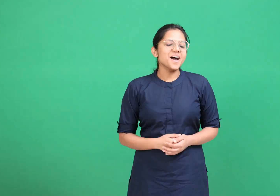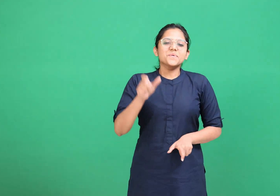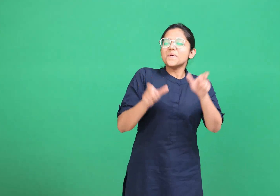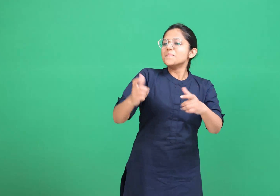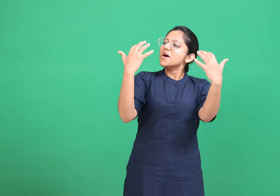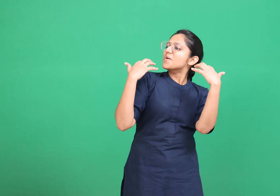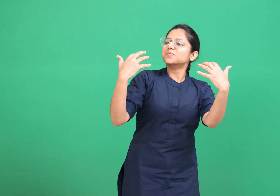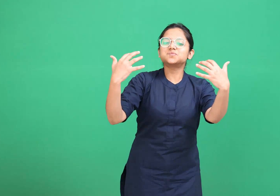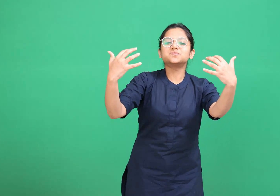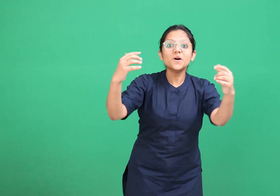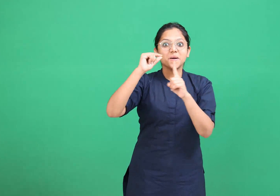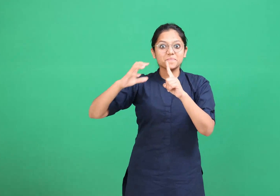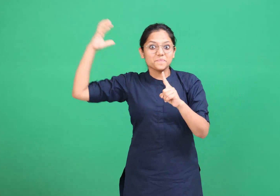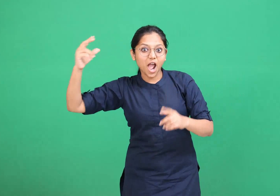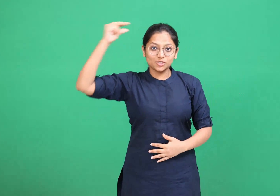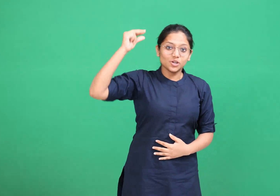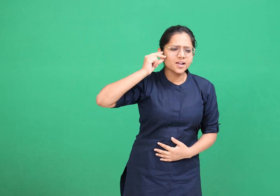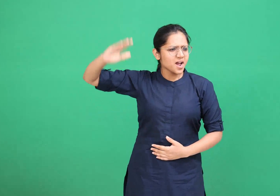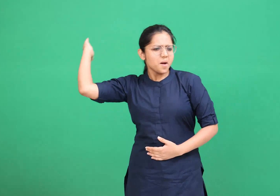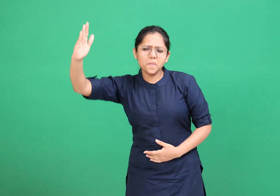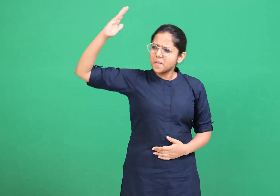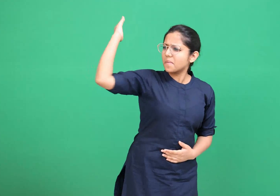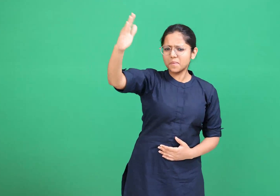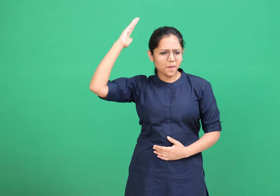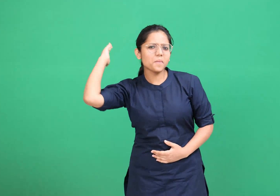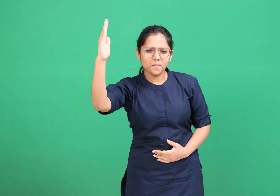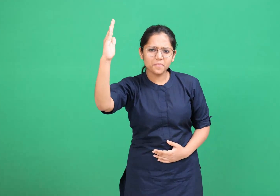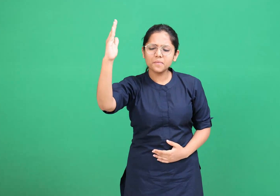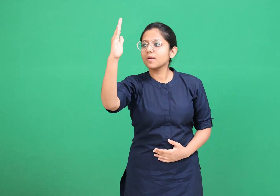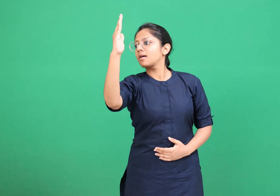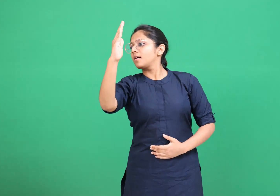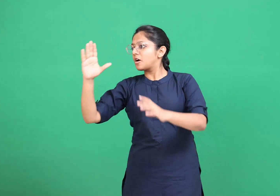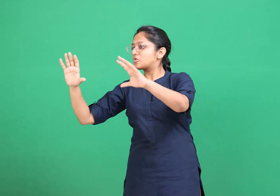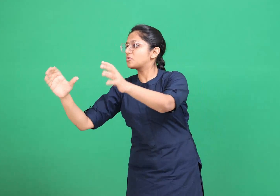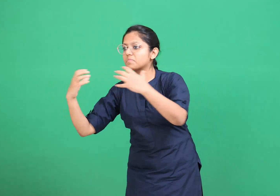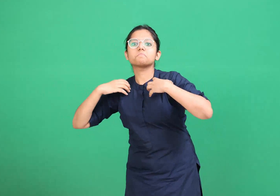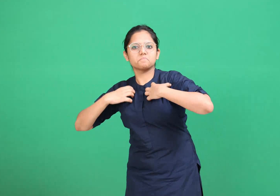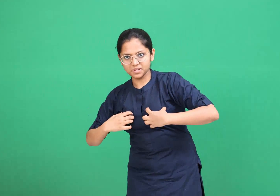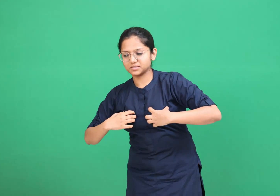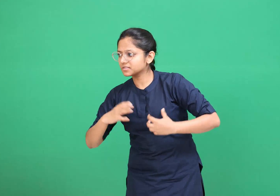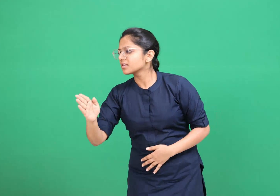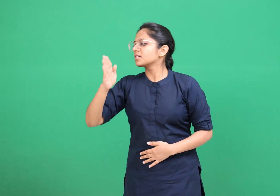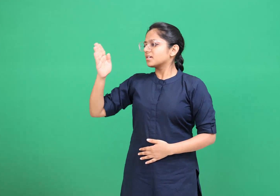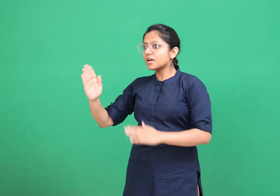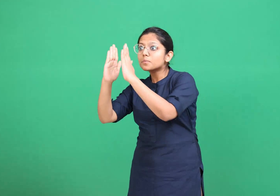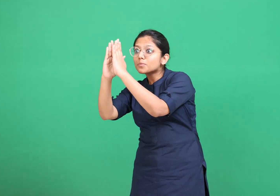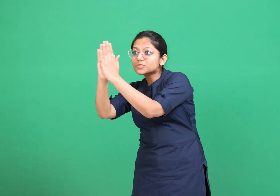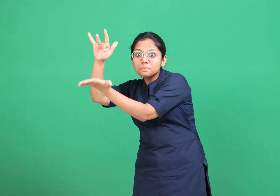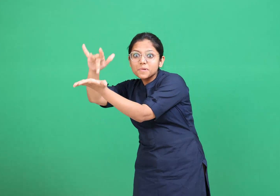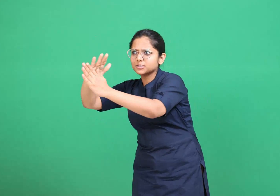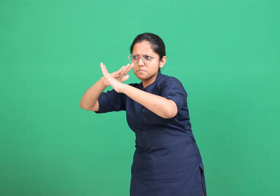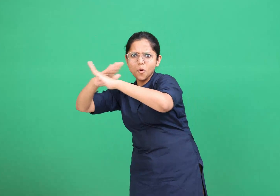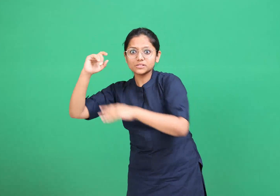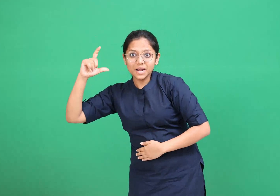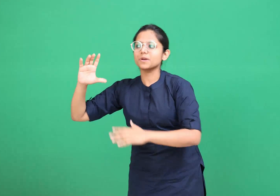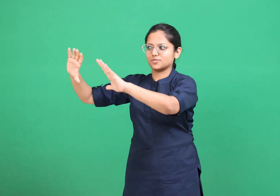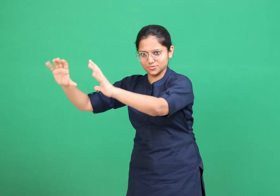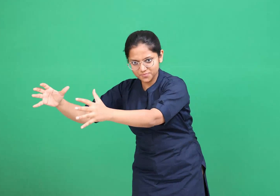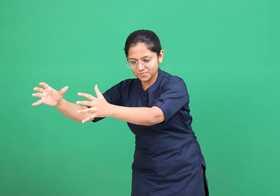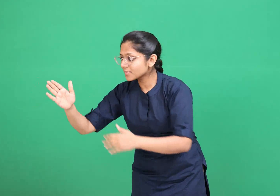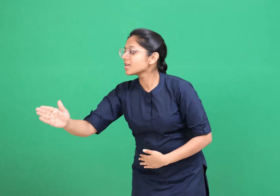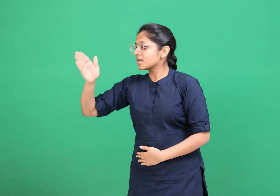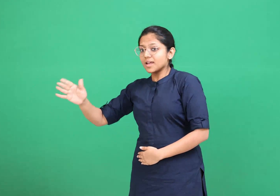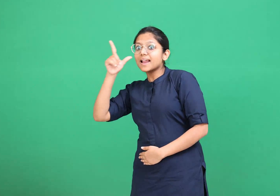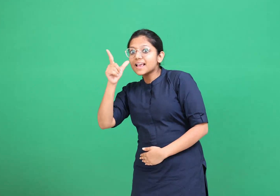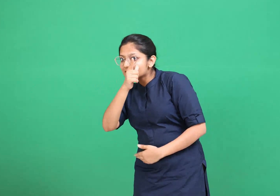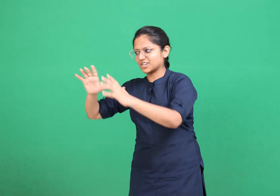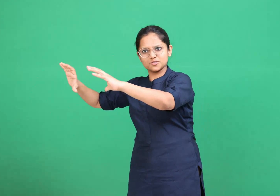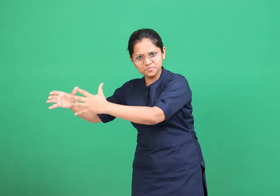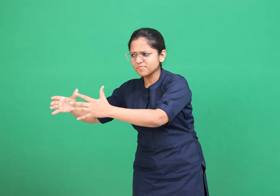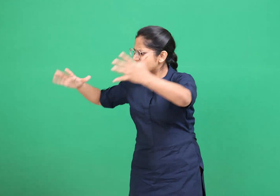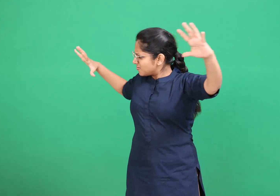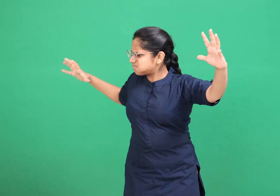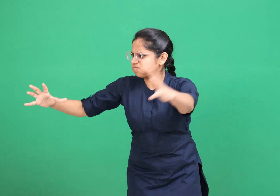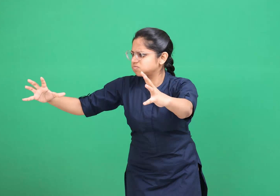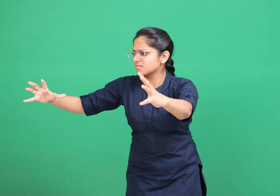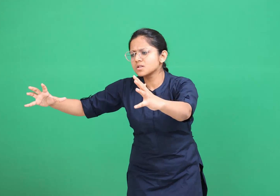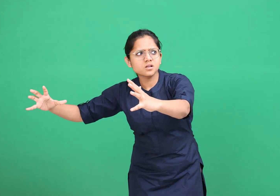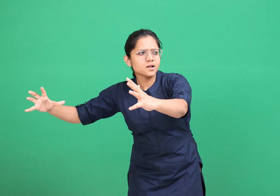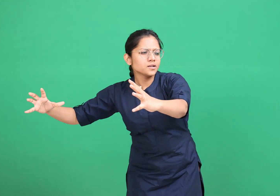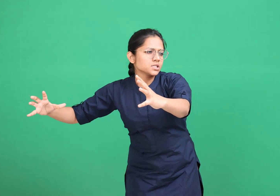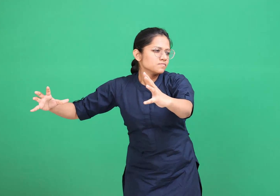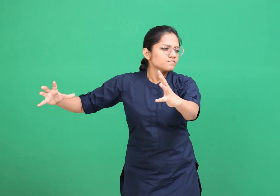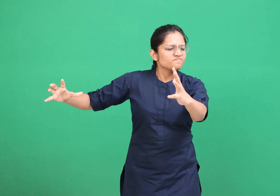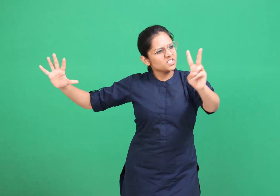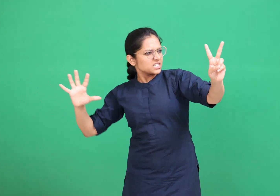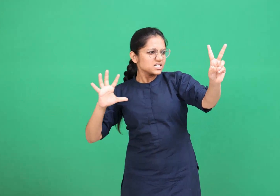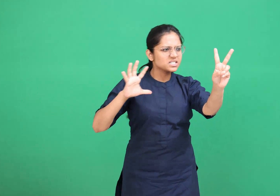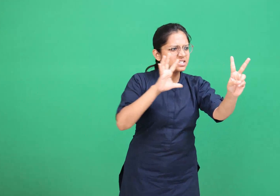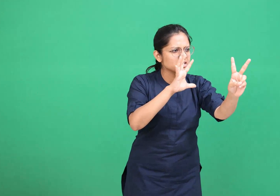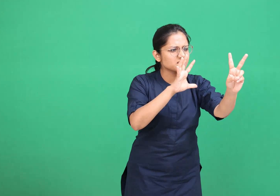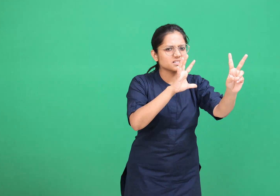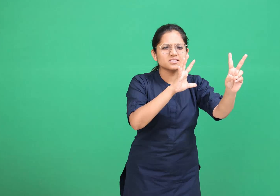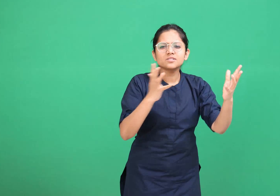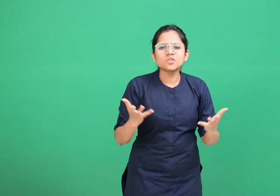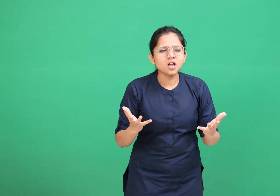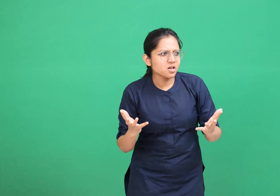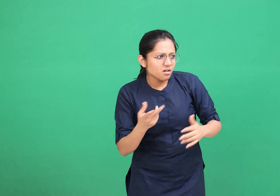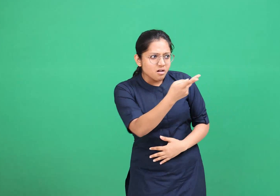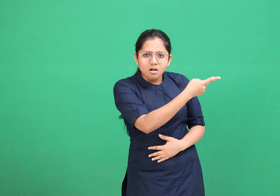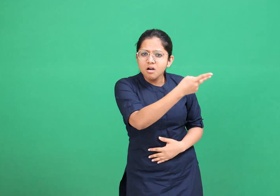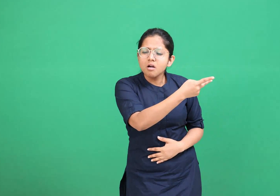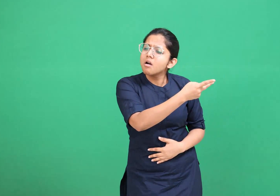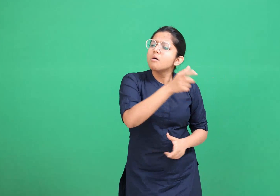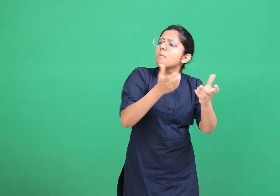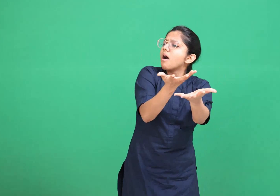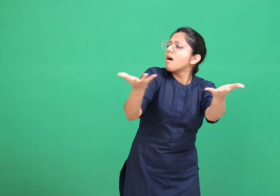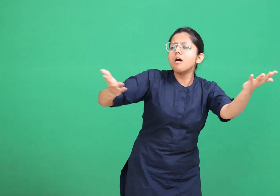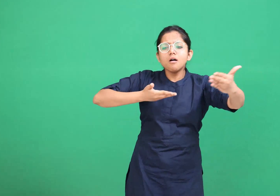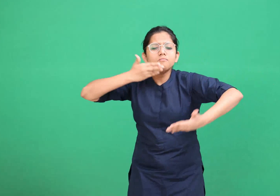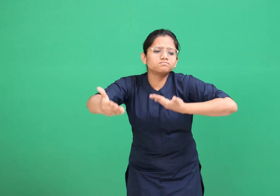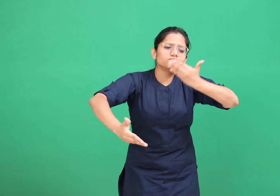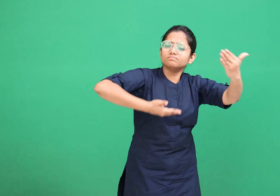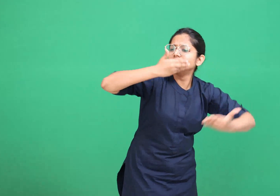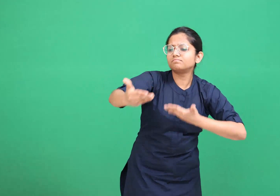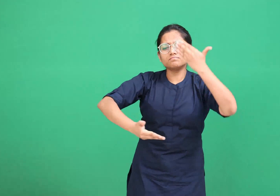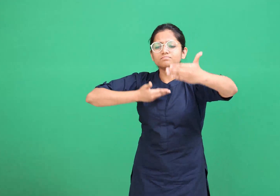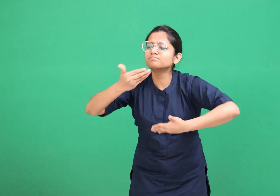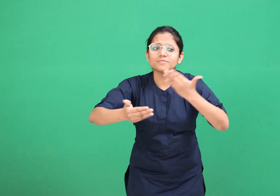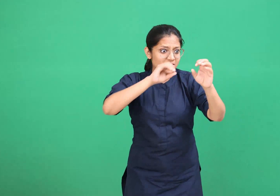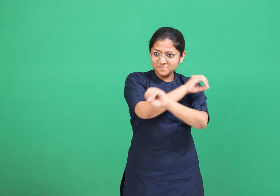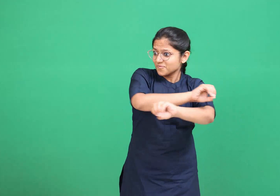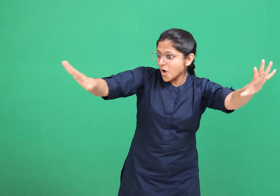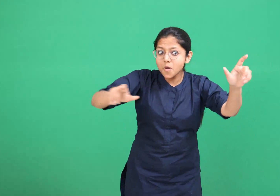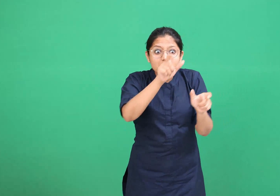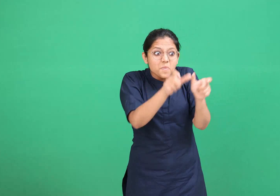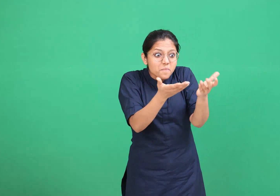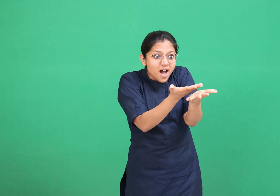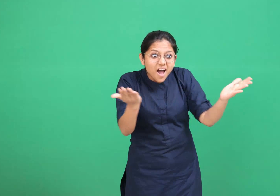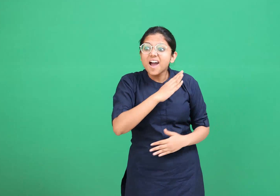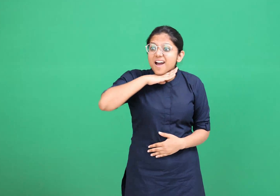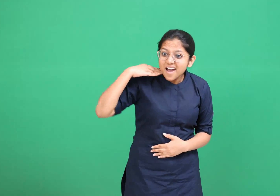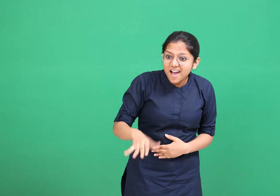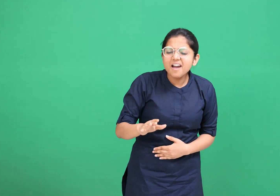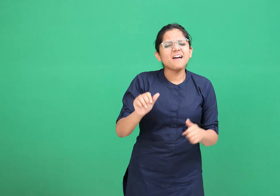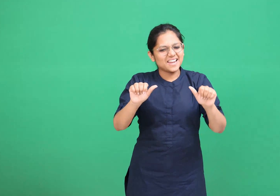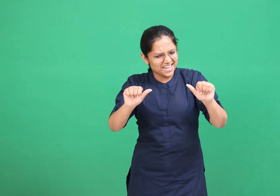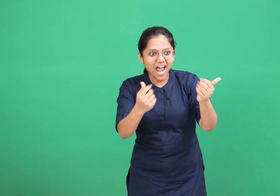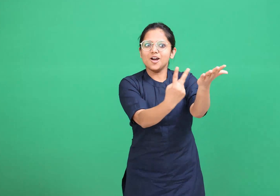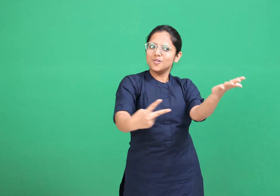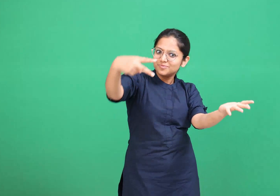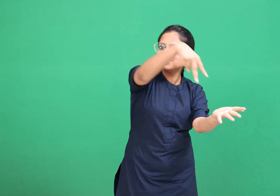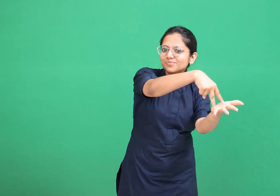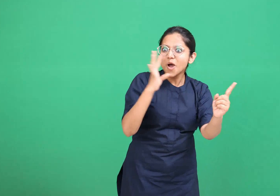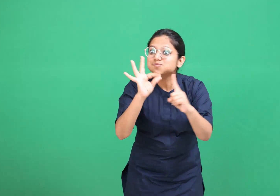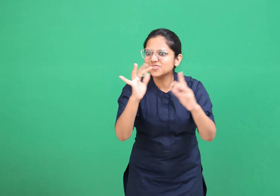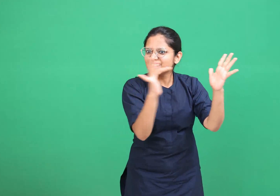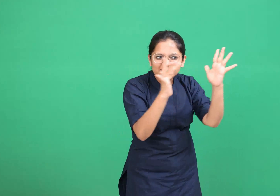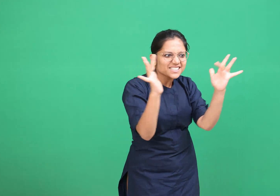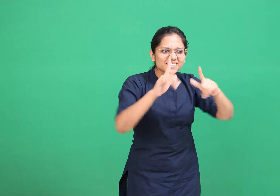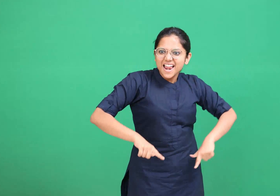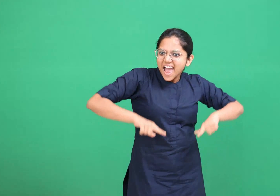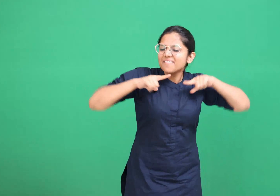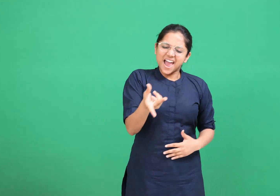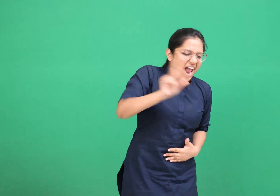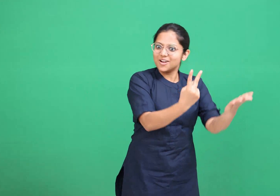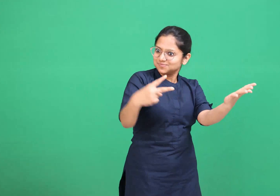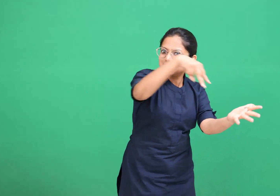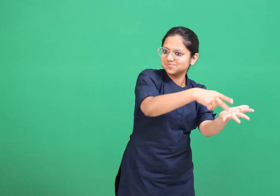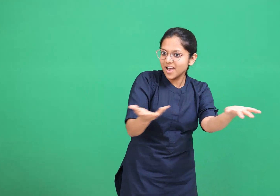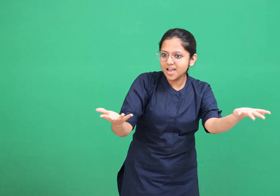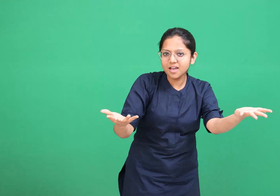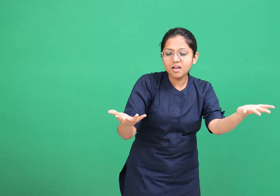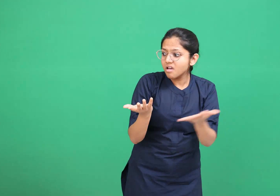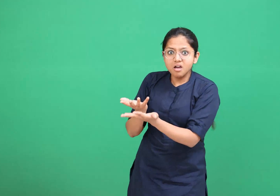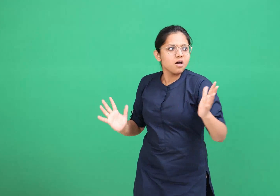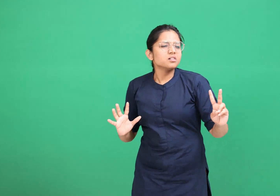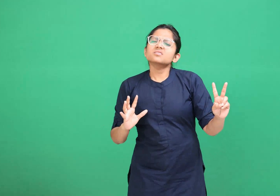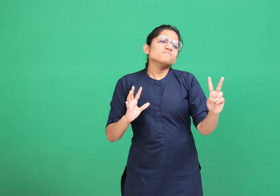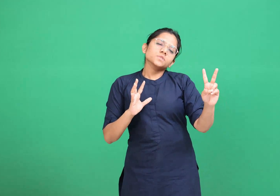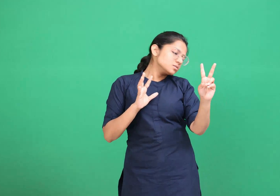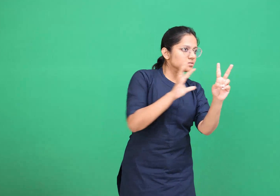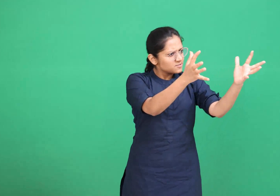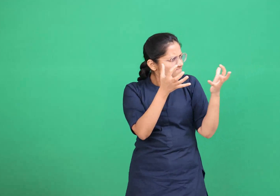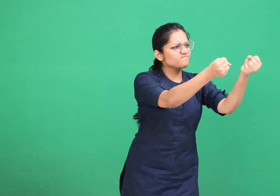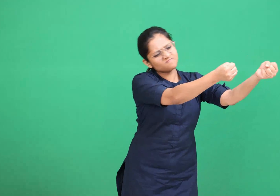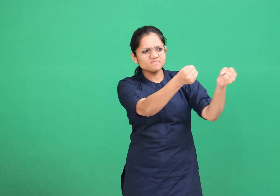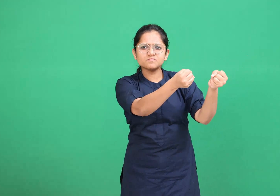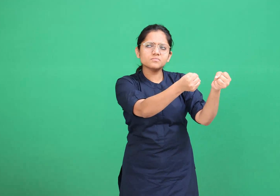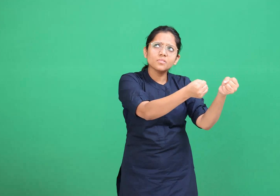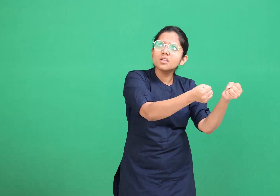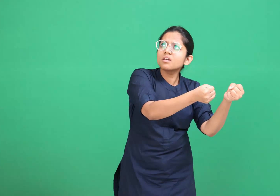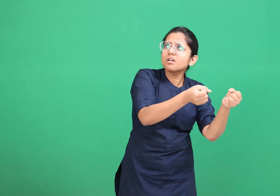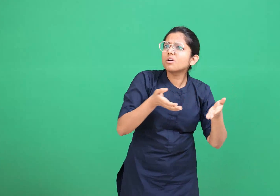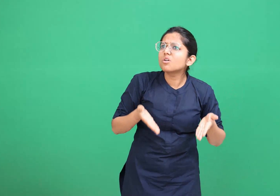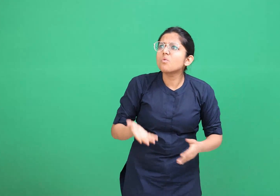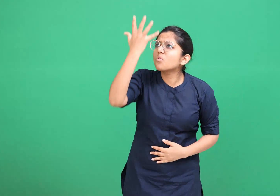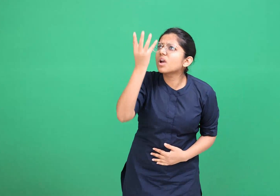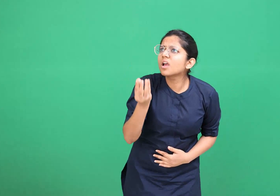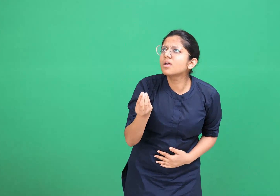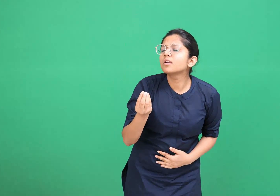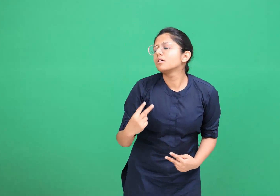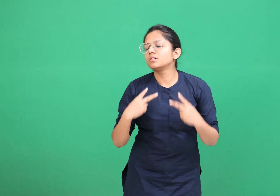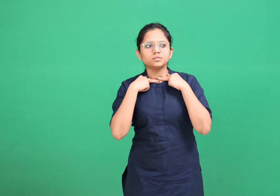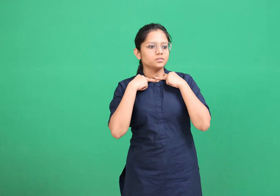While Peter and John were speaking to the people, the priests and the captain of the temple guard and the Sadducees came up to them, greatly disturbed that they were teaching the people and proclaiming in Jesus the resurrection of the dead.